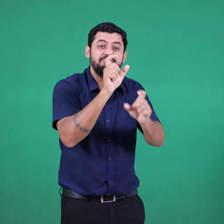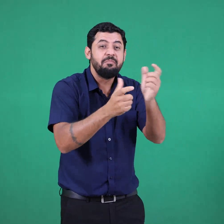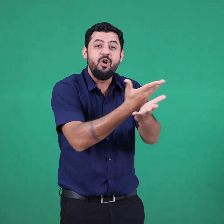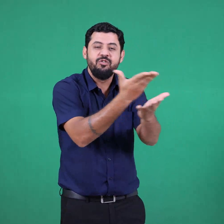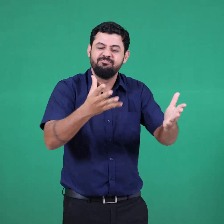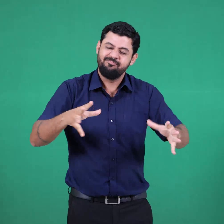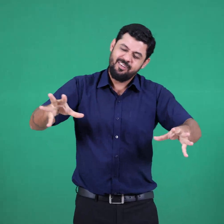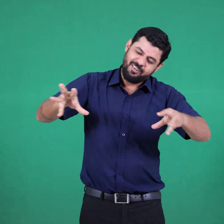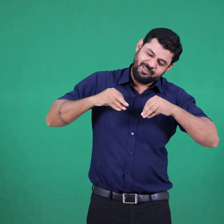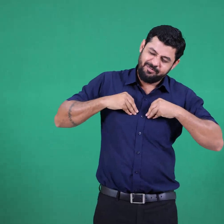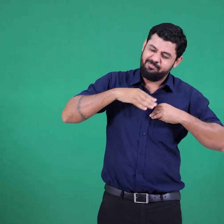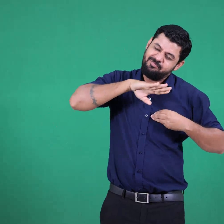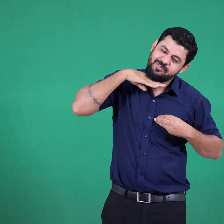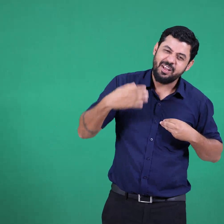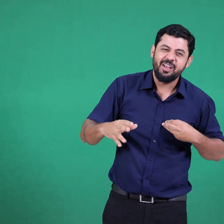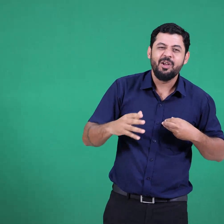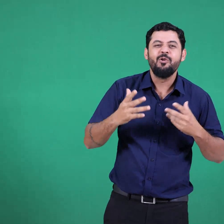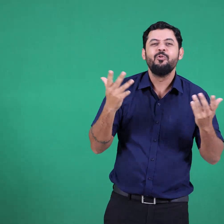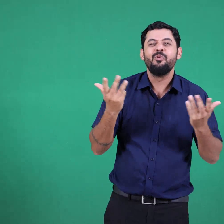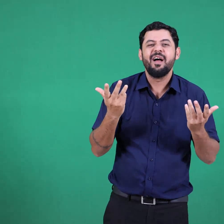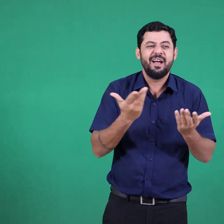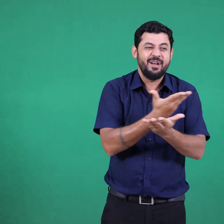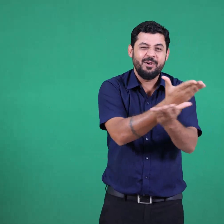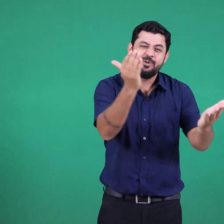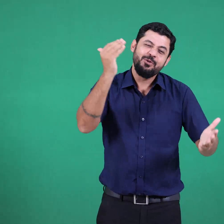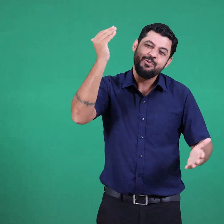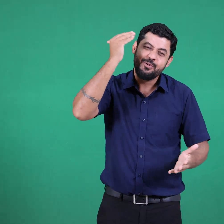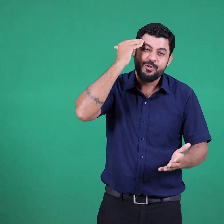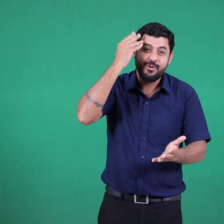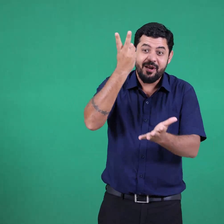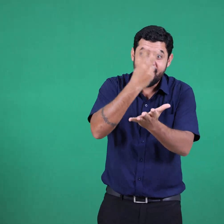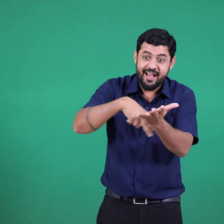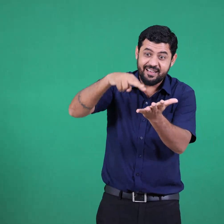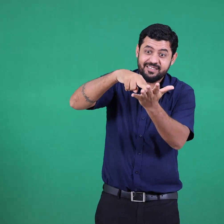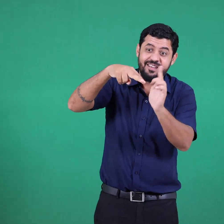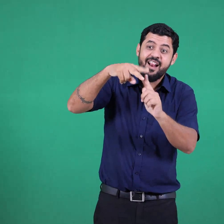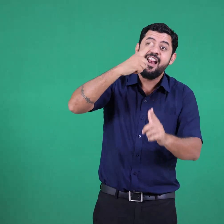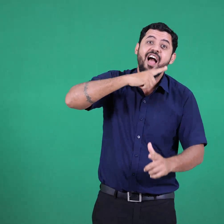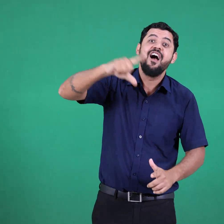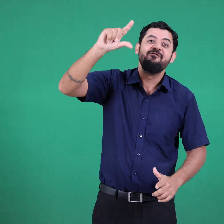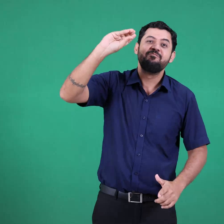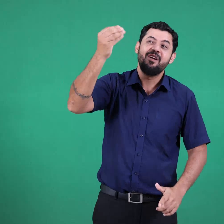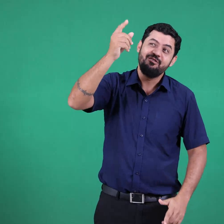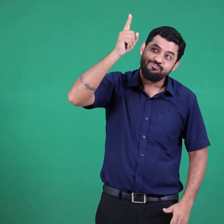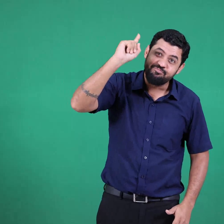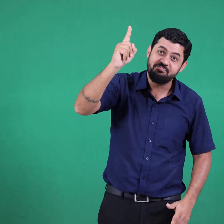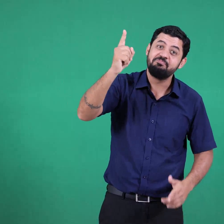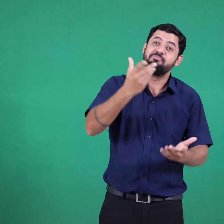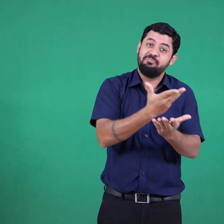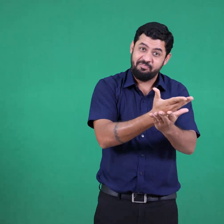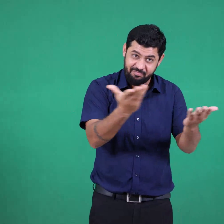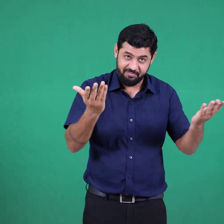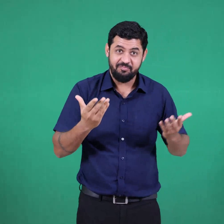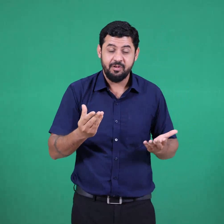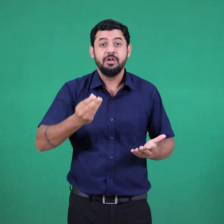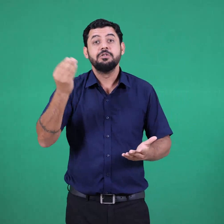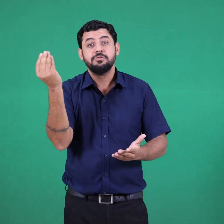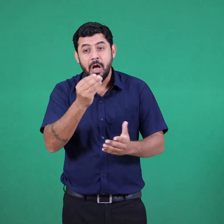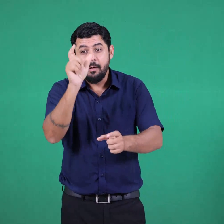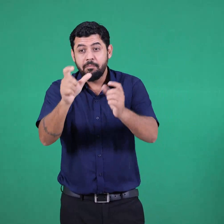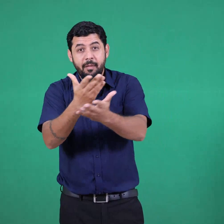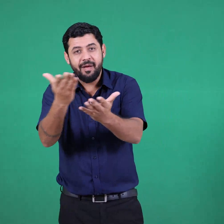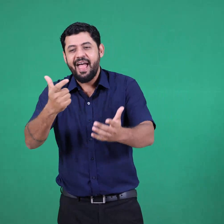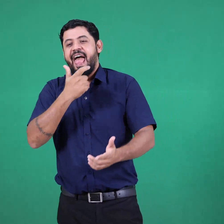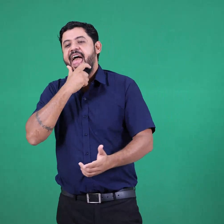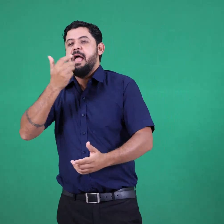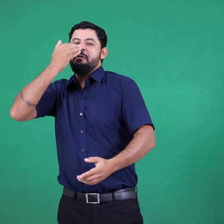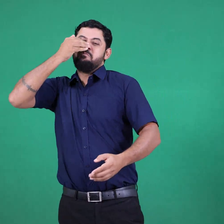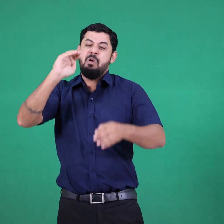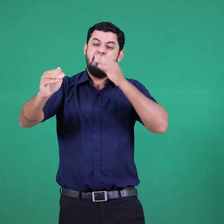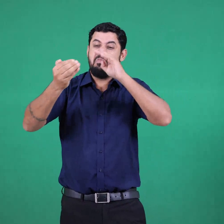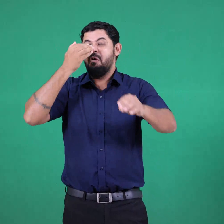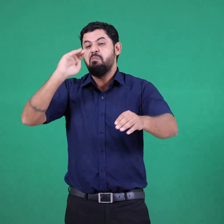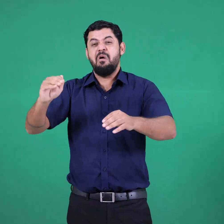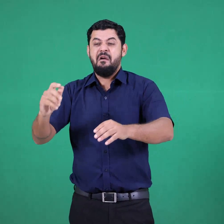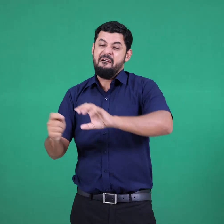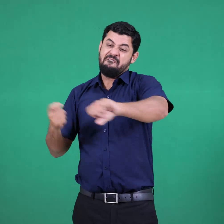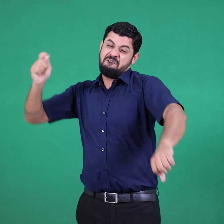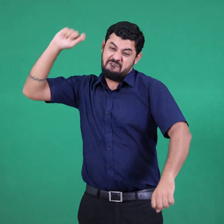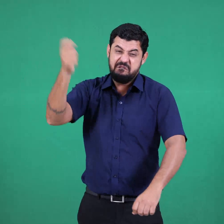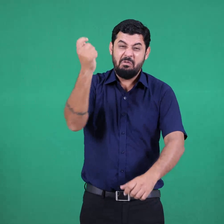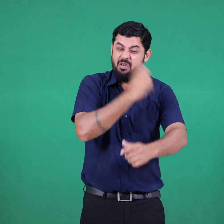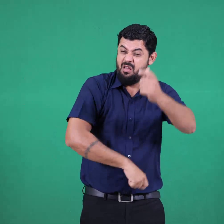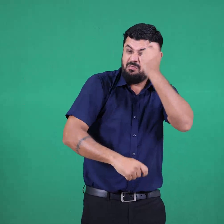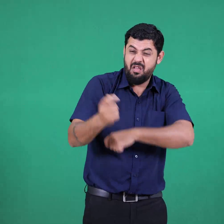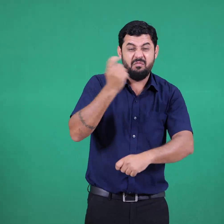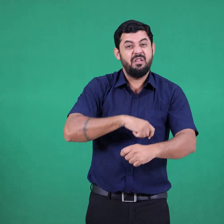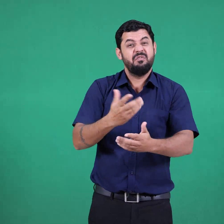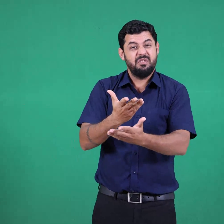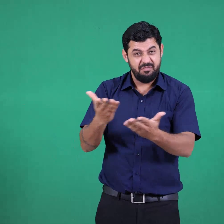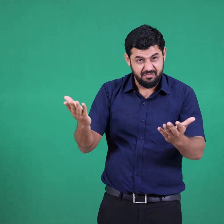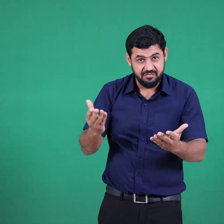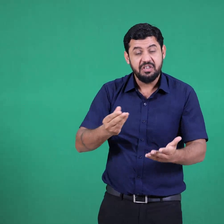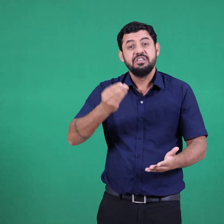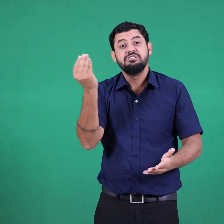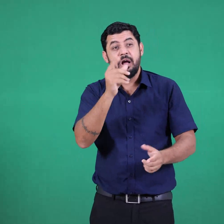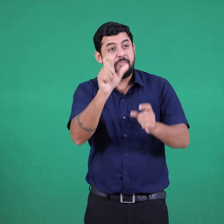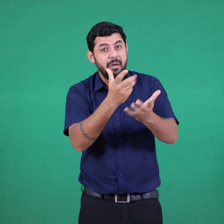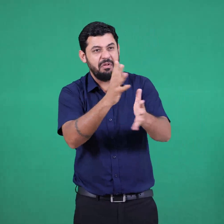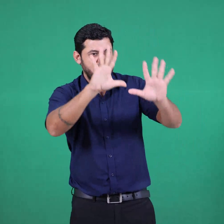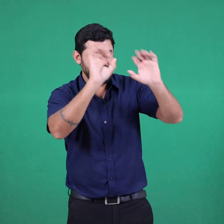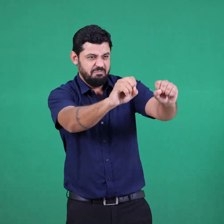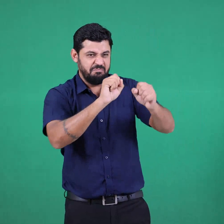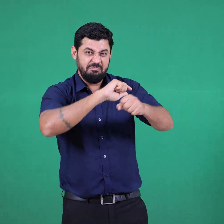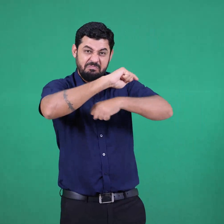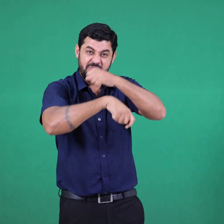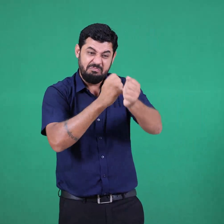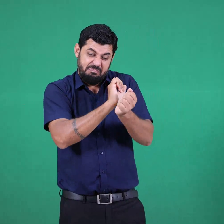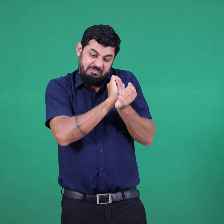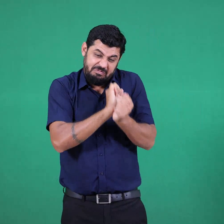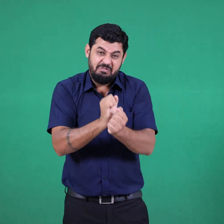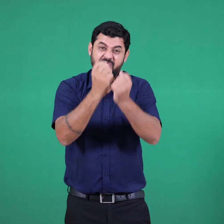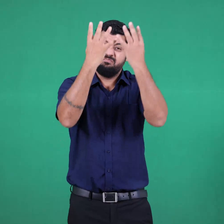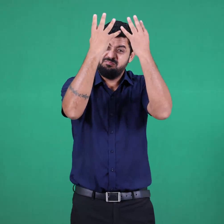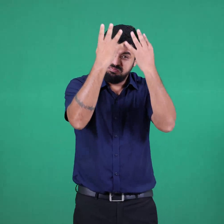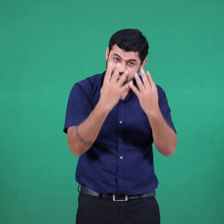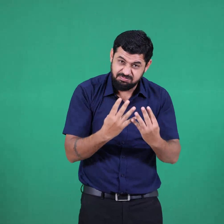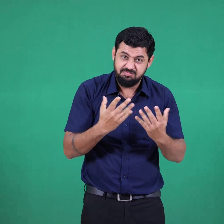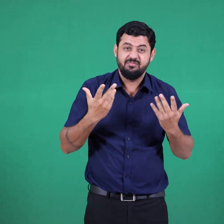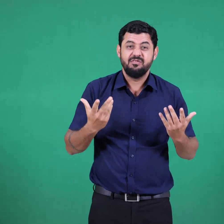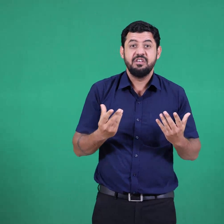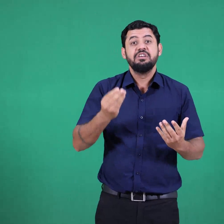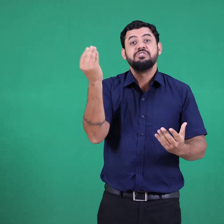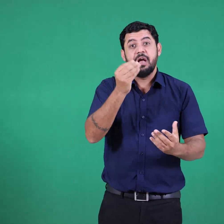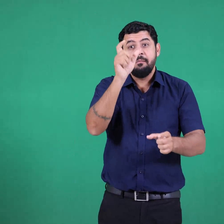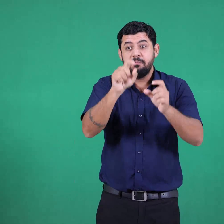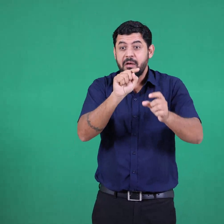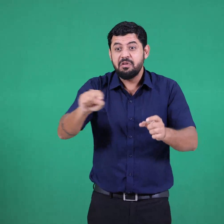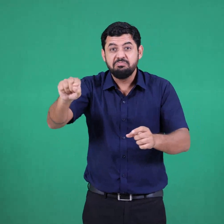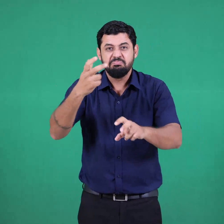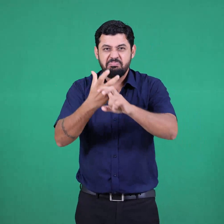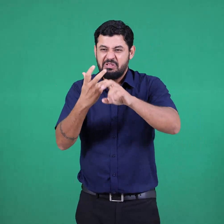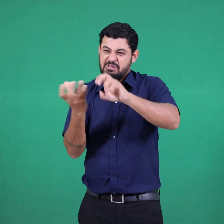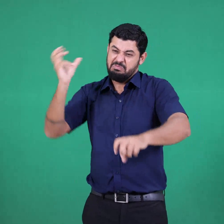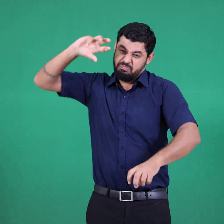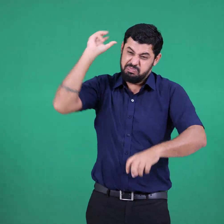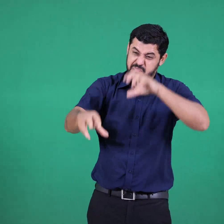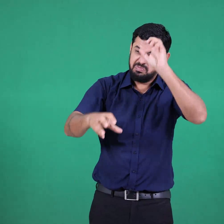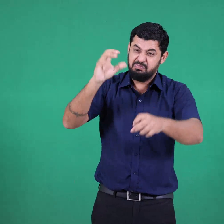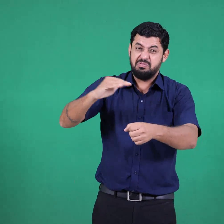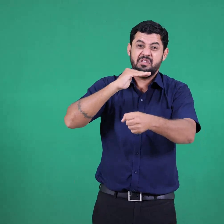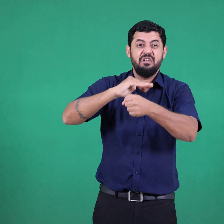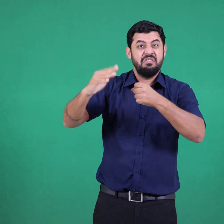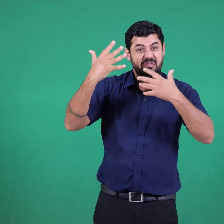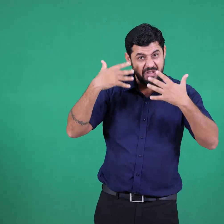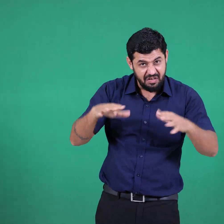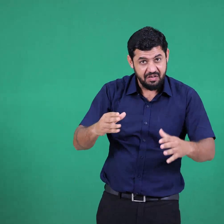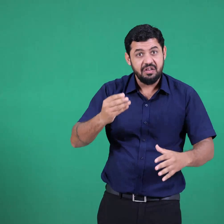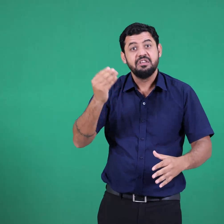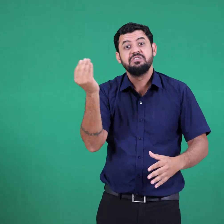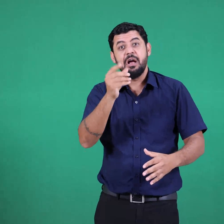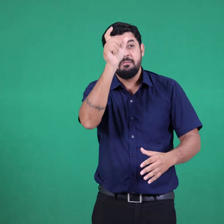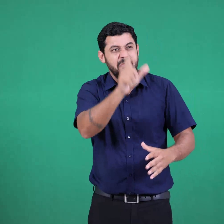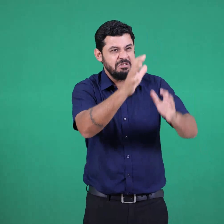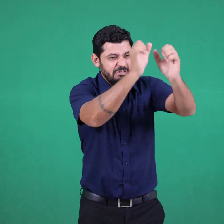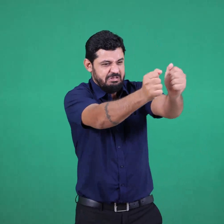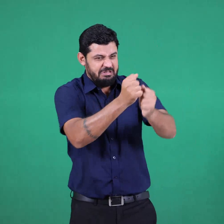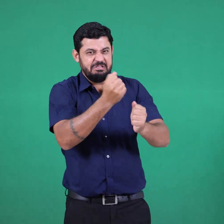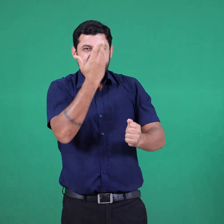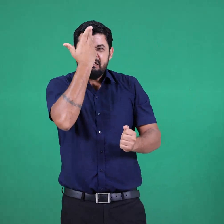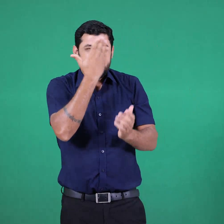Still others endured mocking and flogging, and even chains and imprisonment.